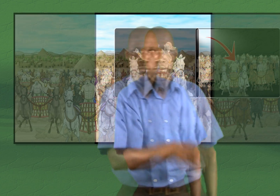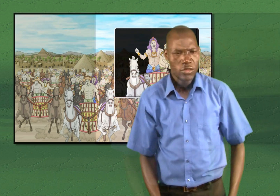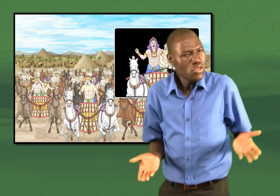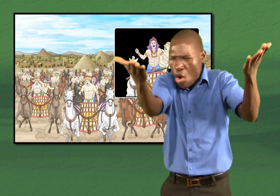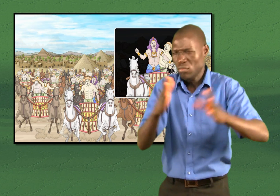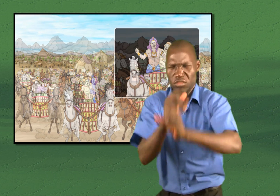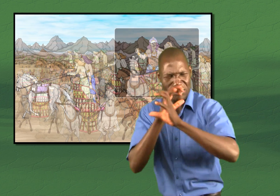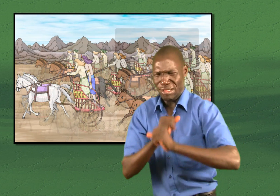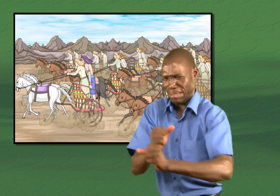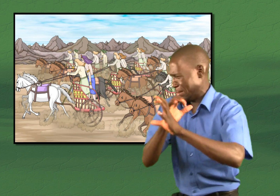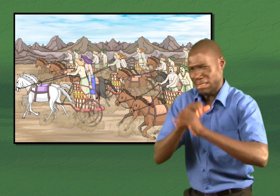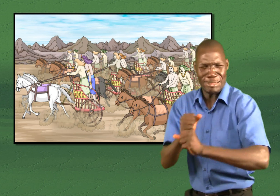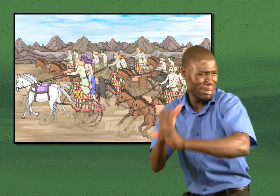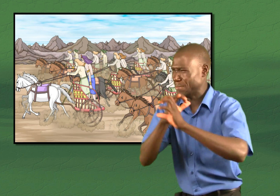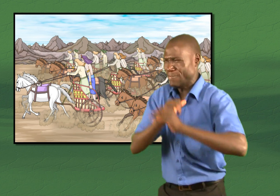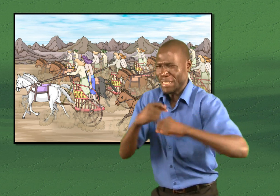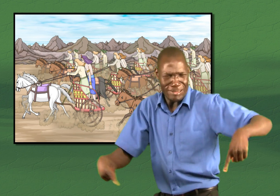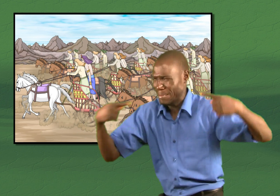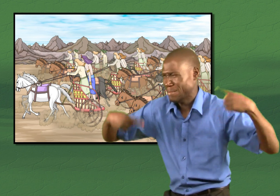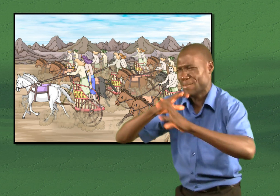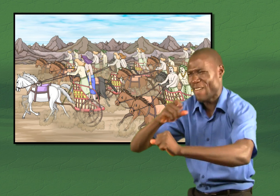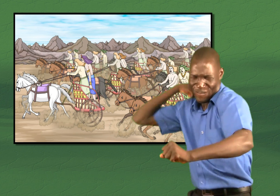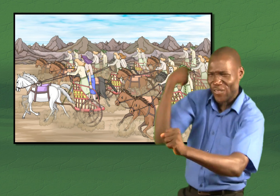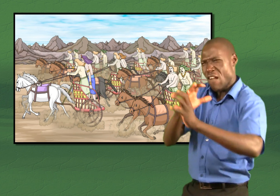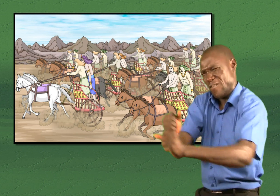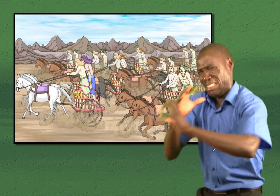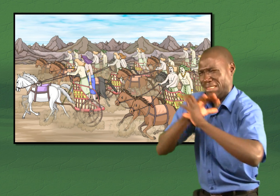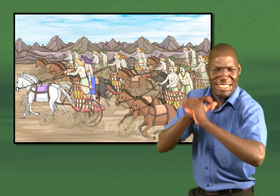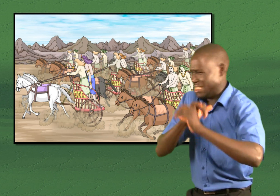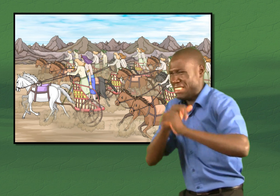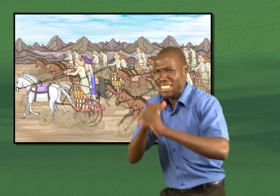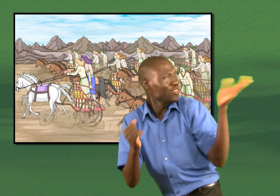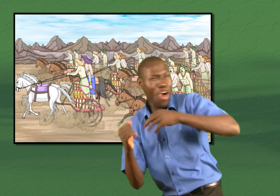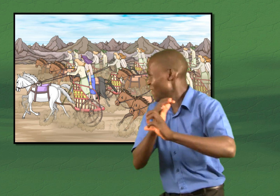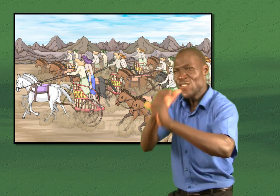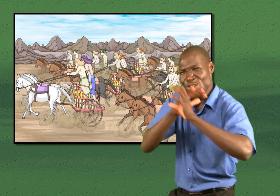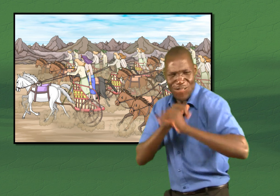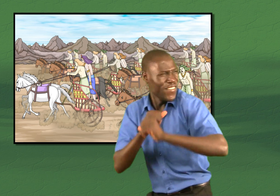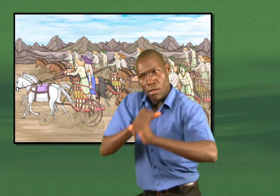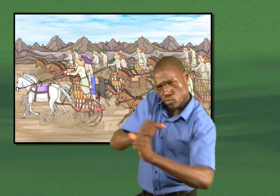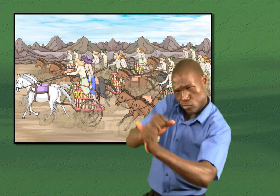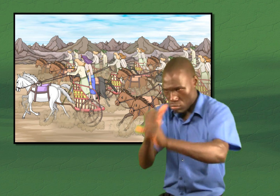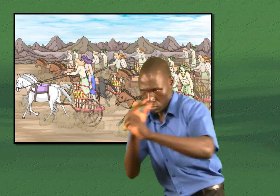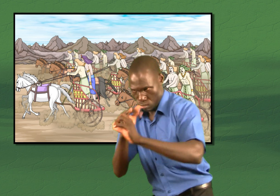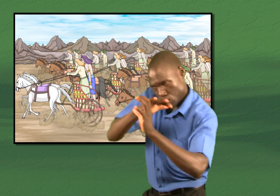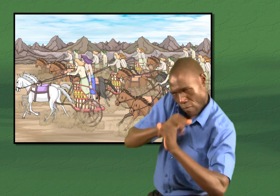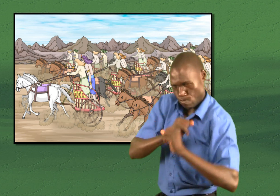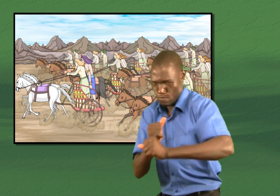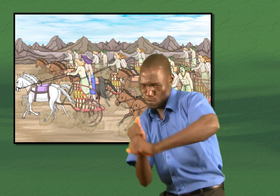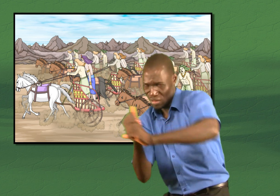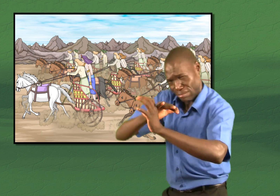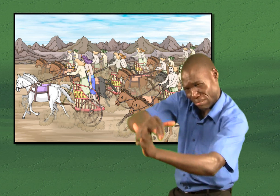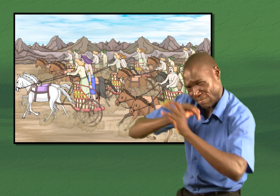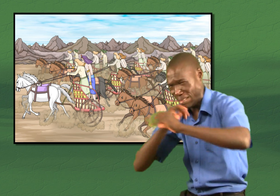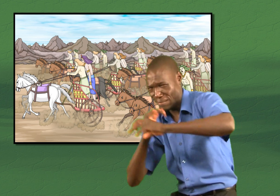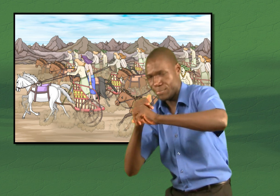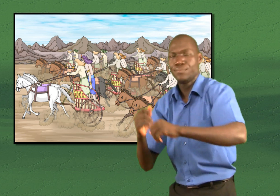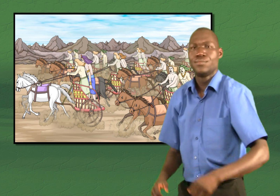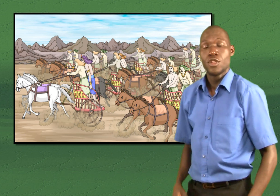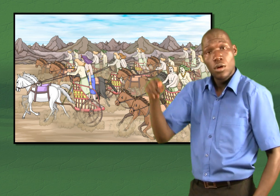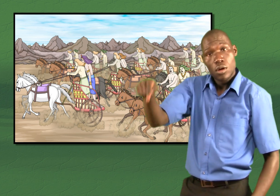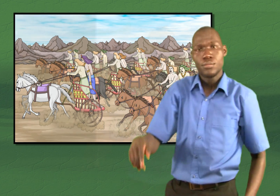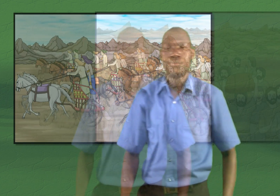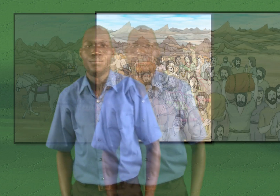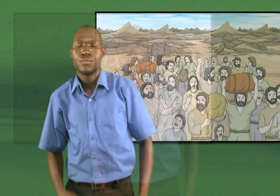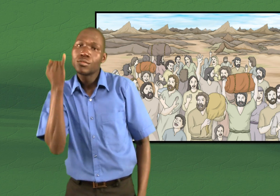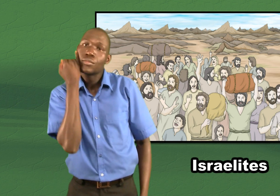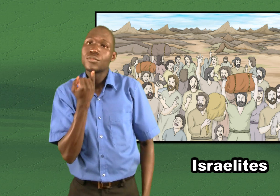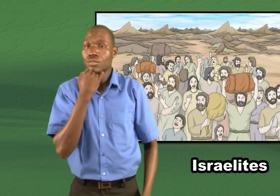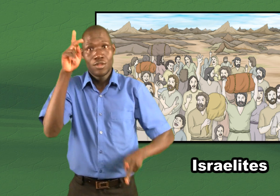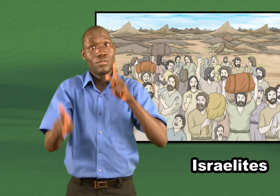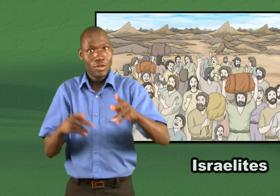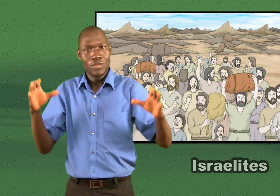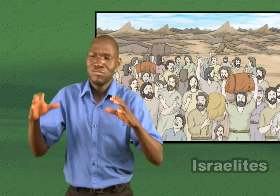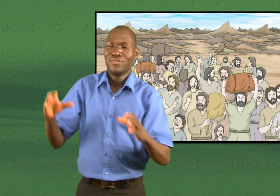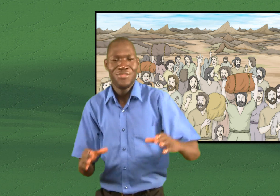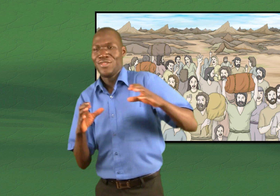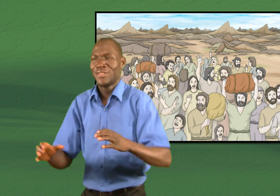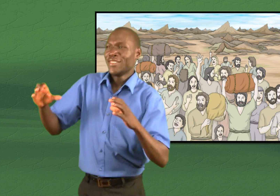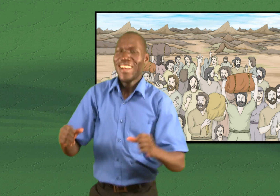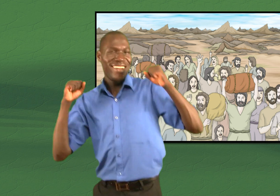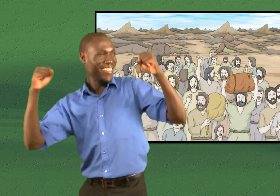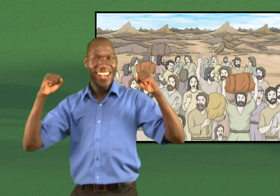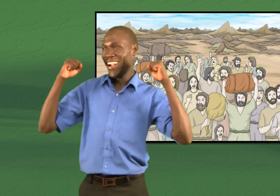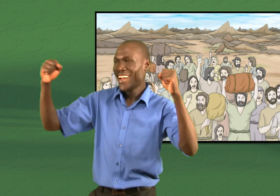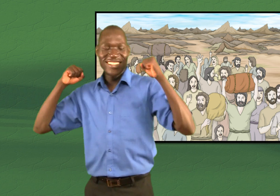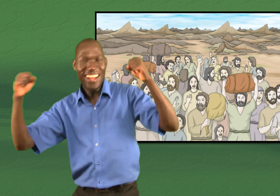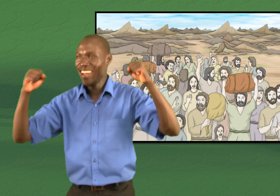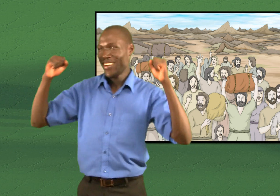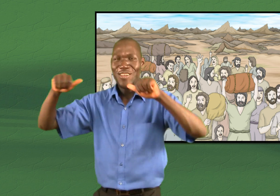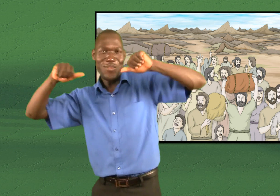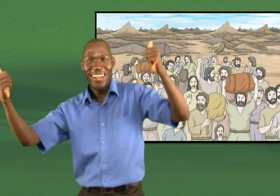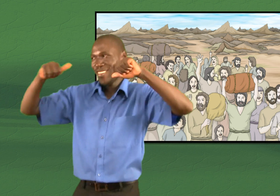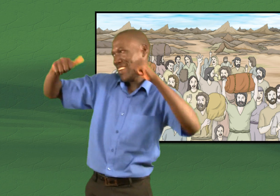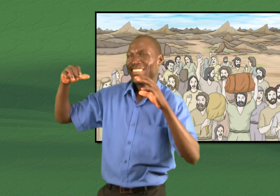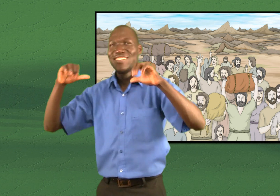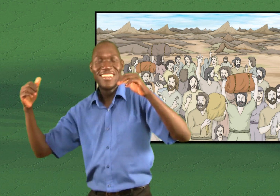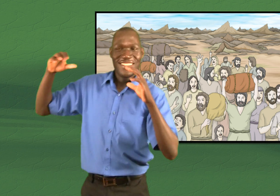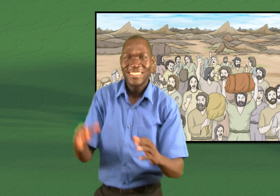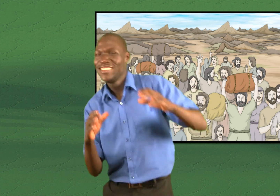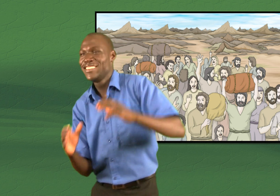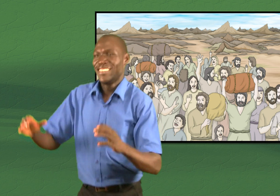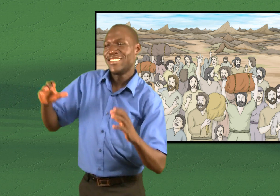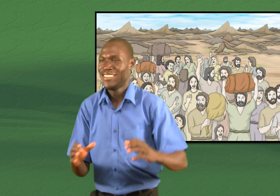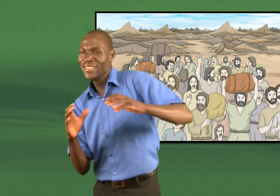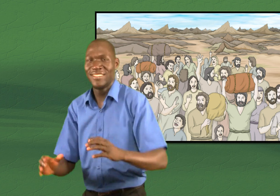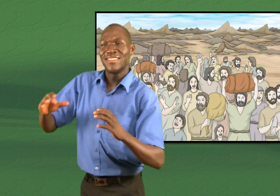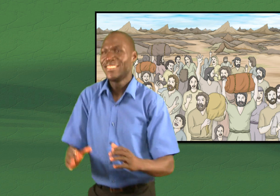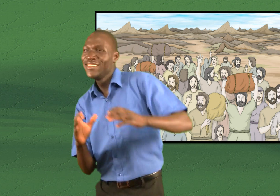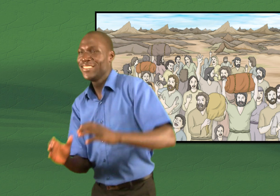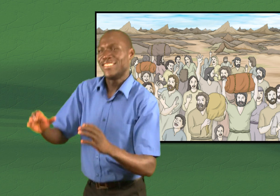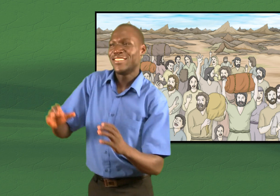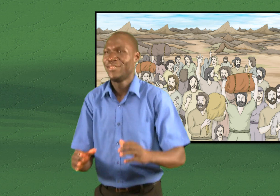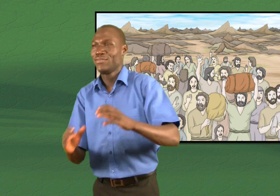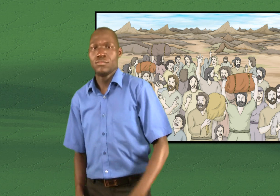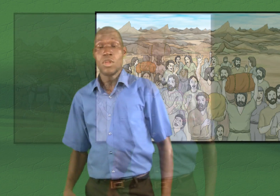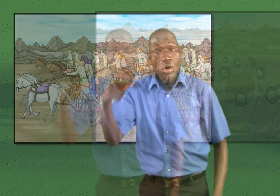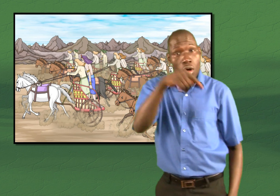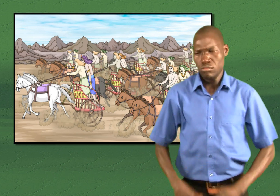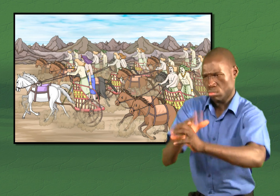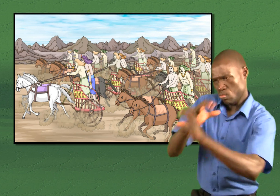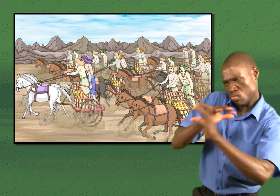And the LORD hardened the heart of Pharaoh king of Egypt so that he pursued the Israelites, who were marching out defiantly.